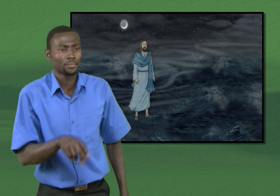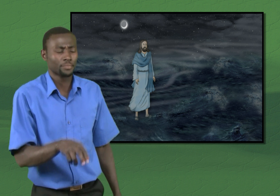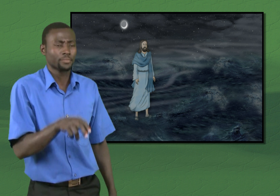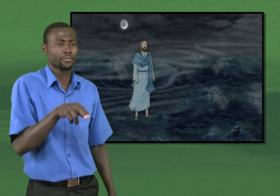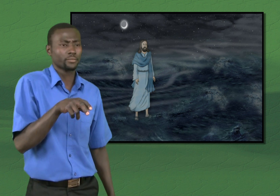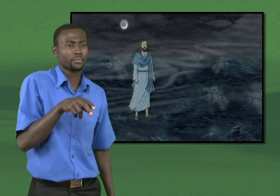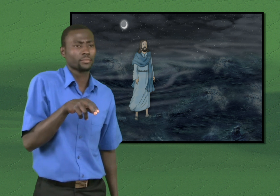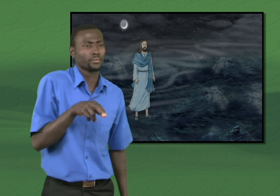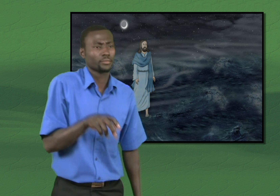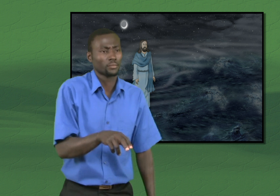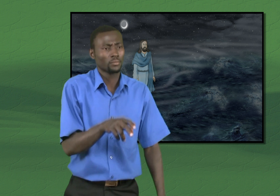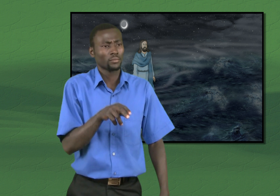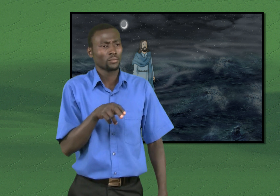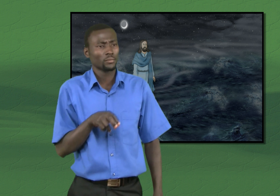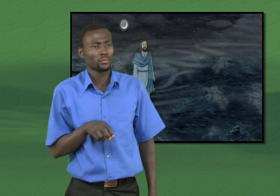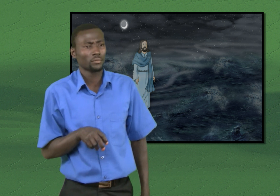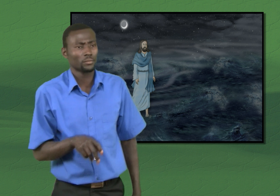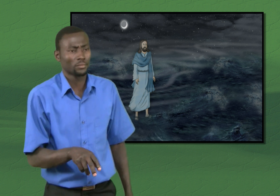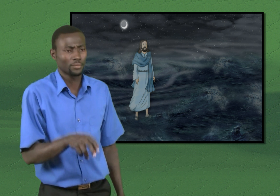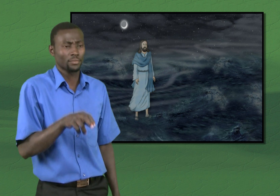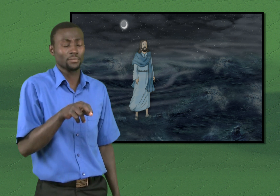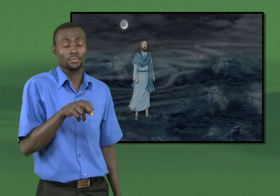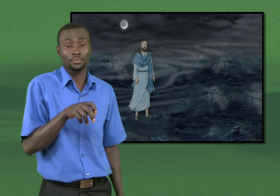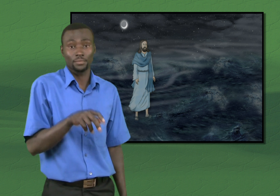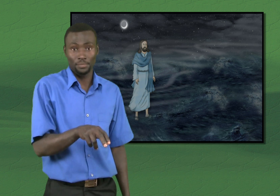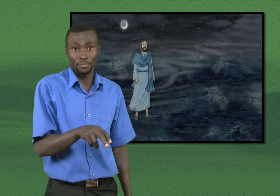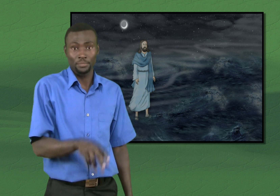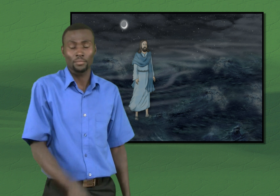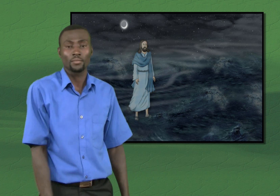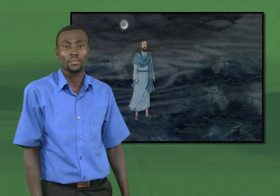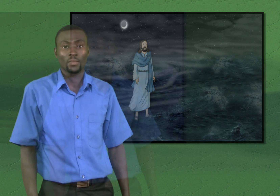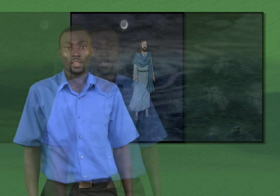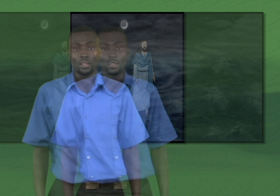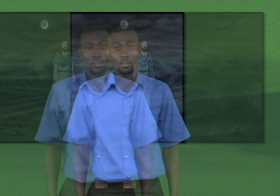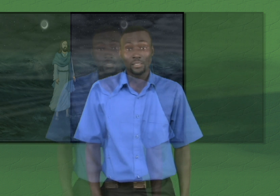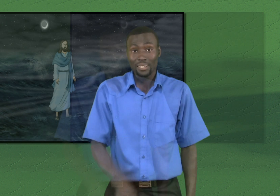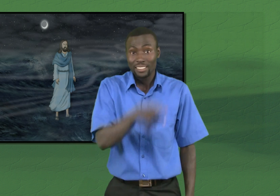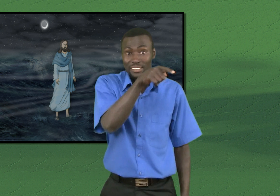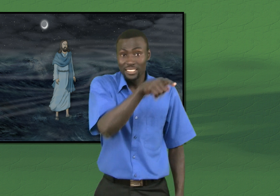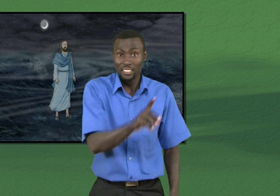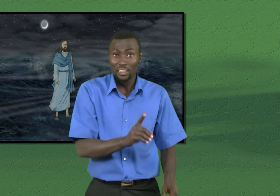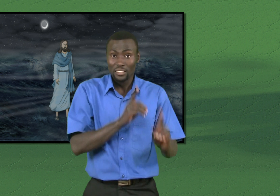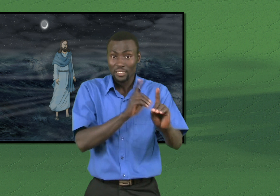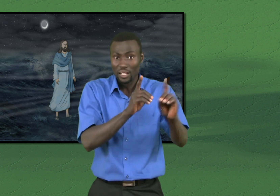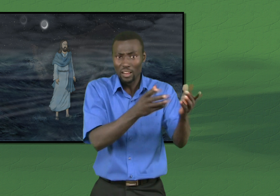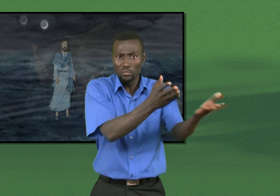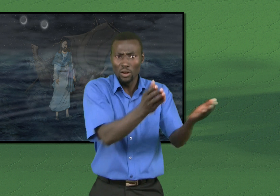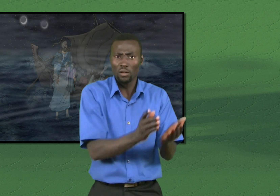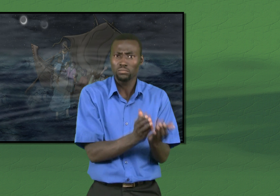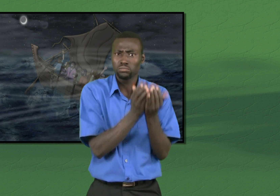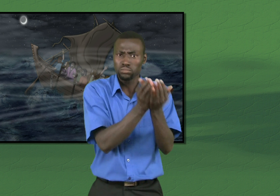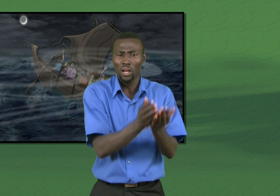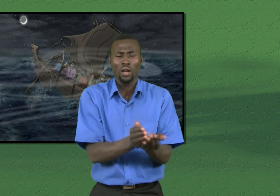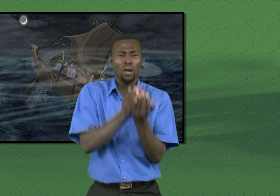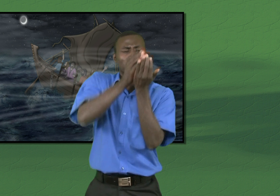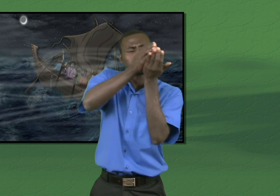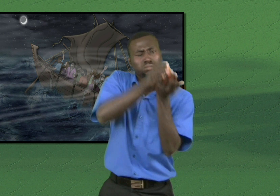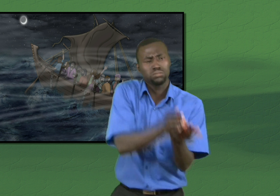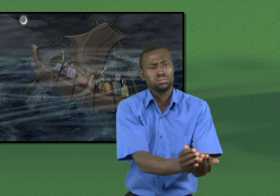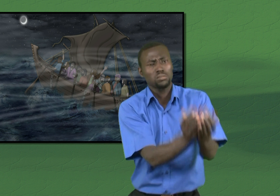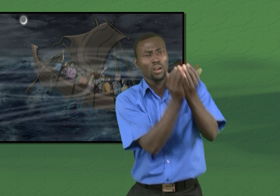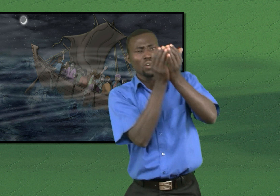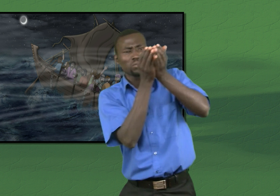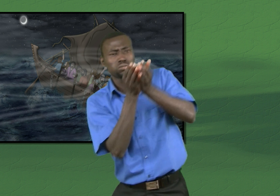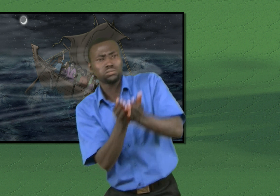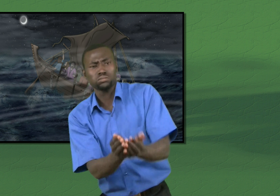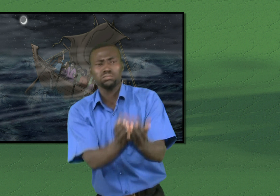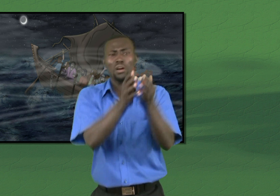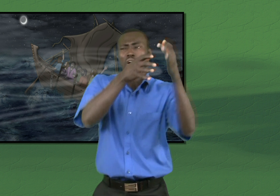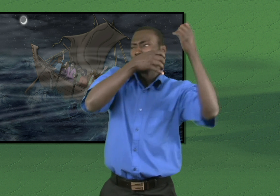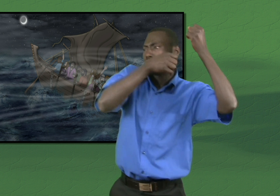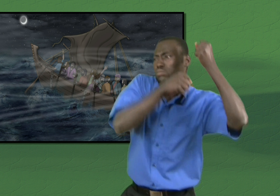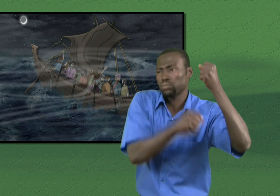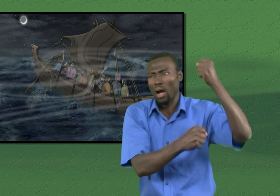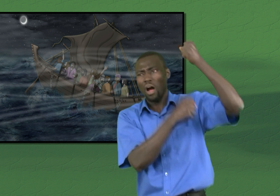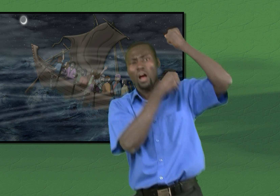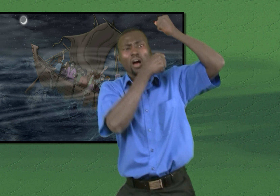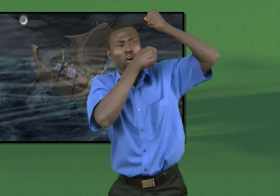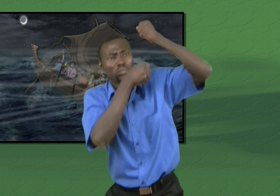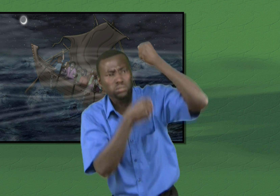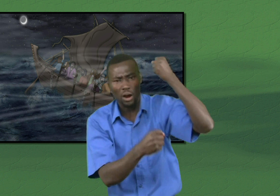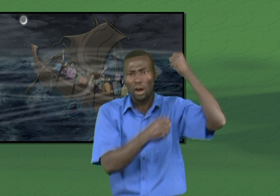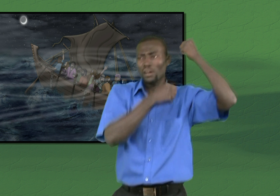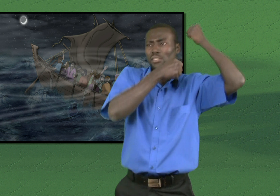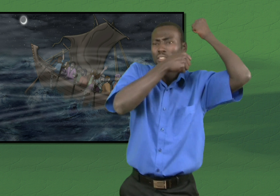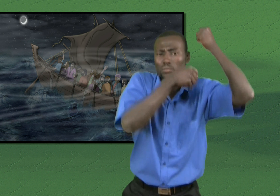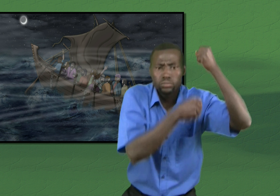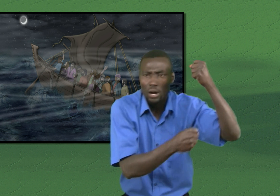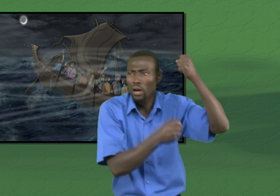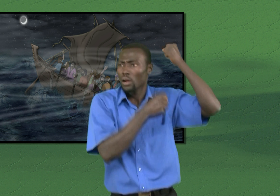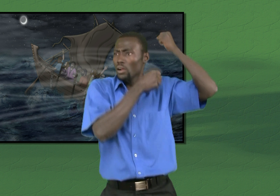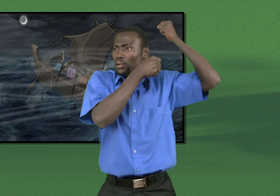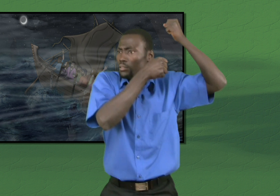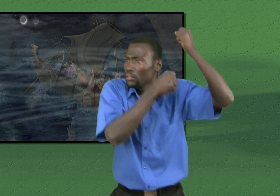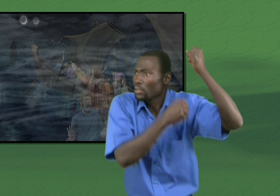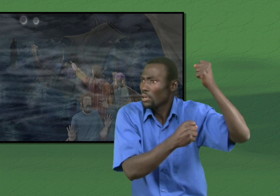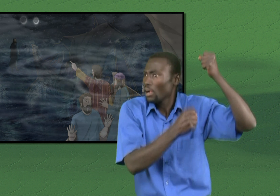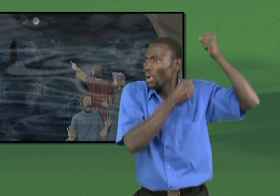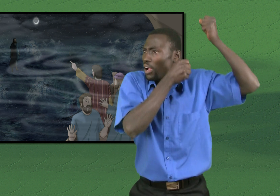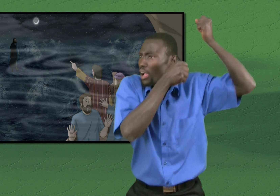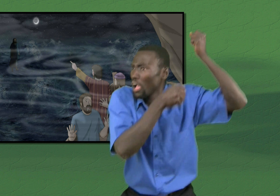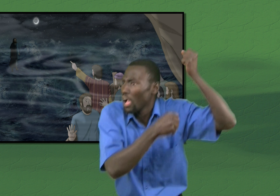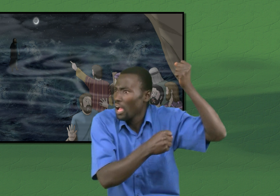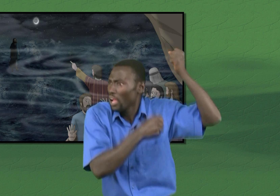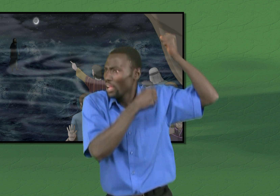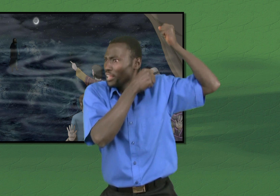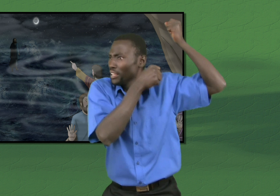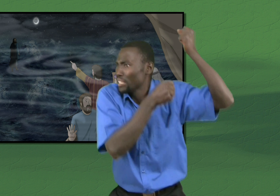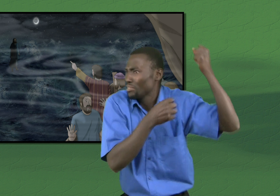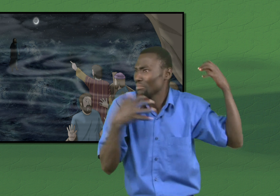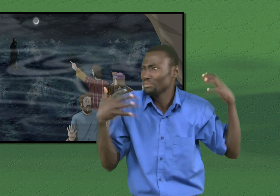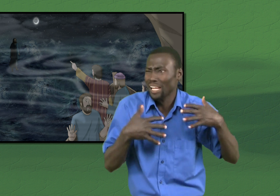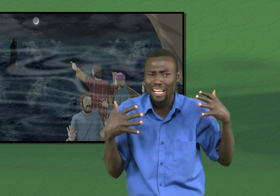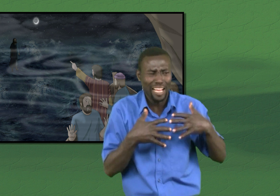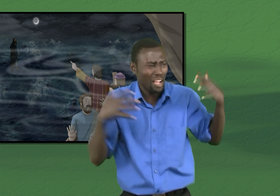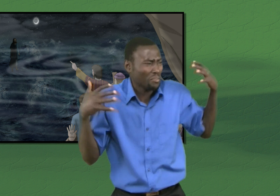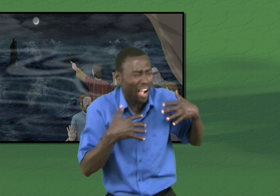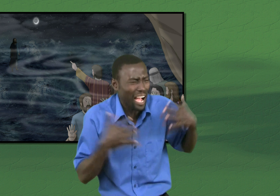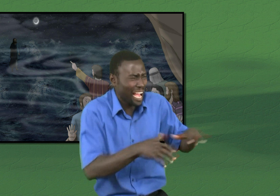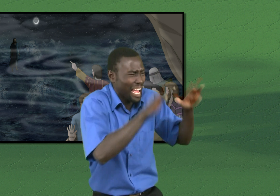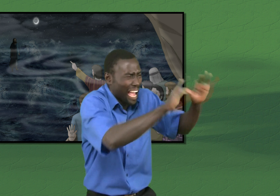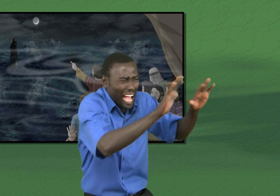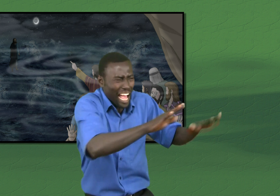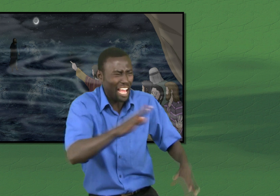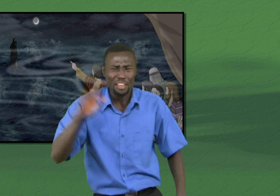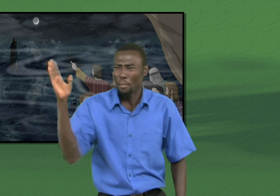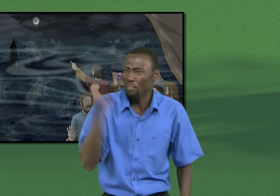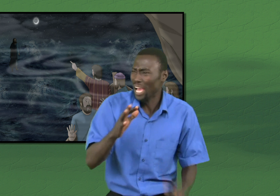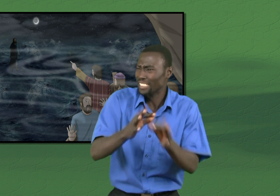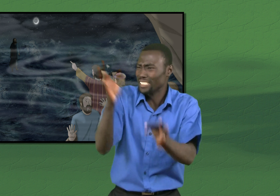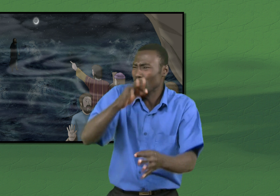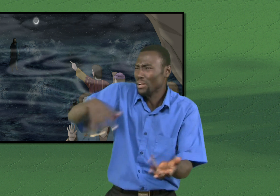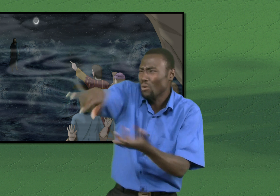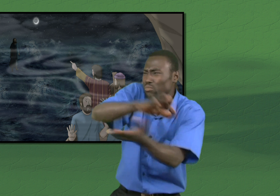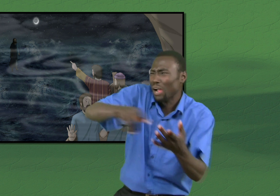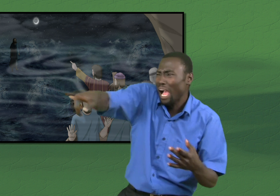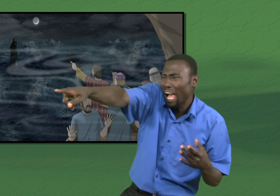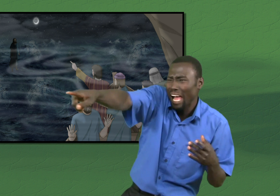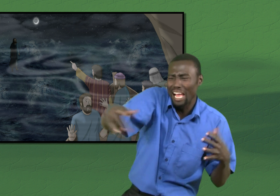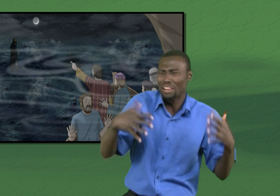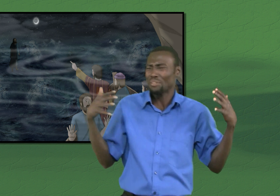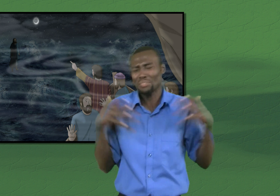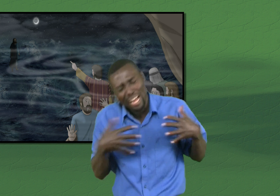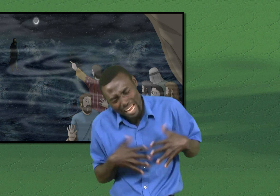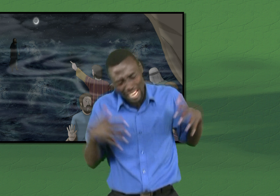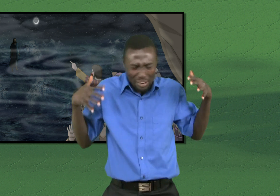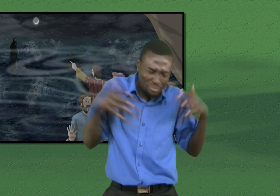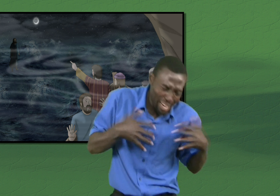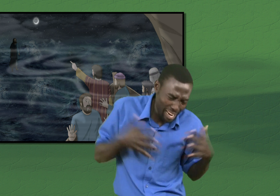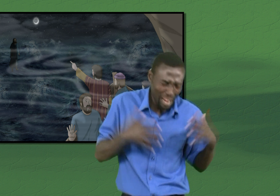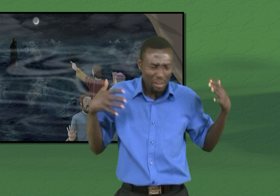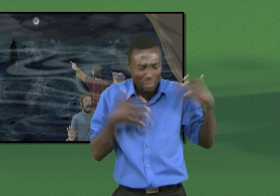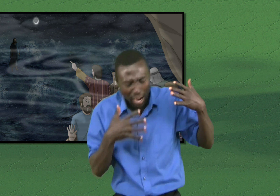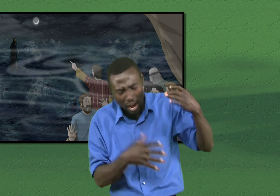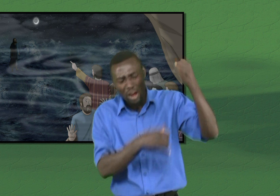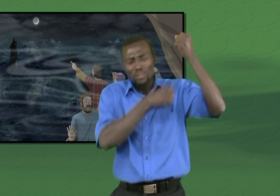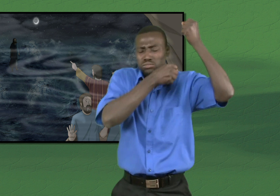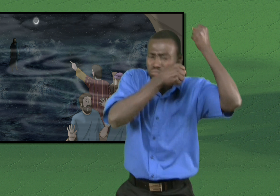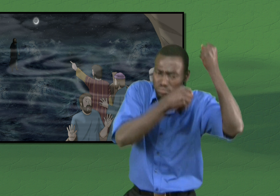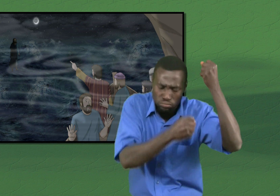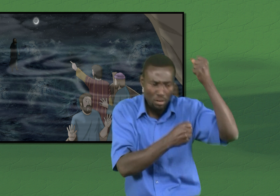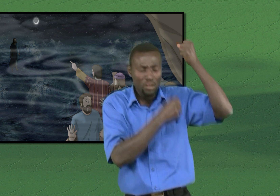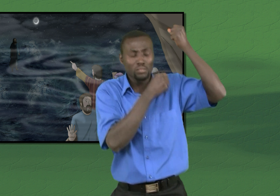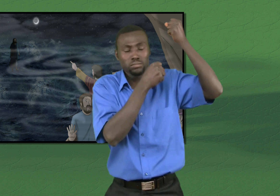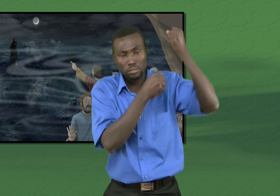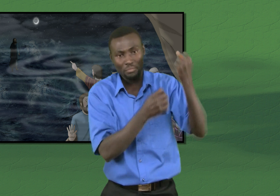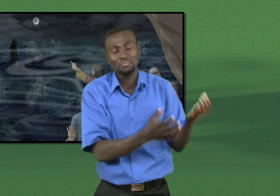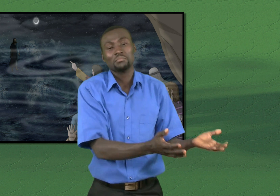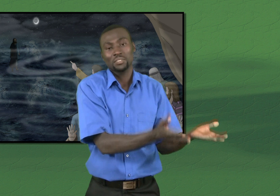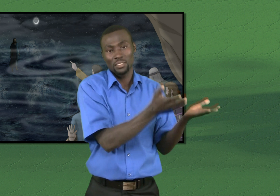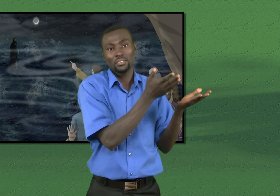When the disciples saw Him walking on the sea, they were terrified.